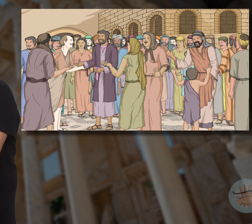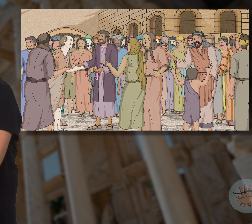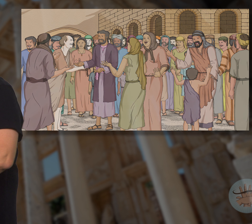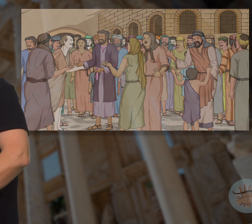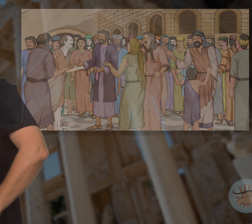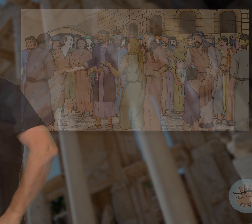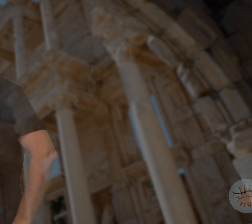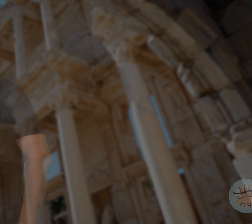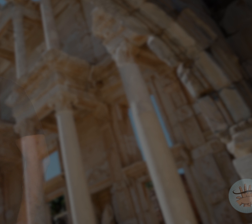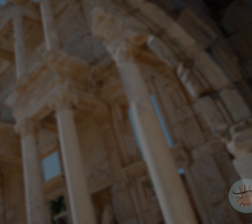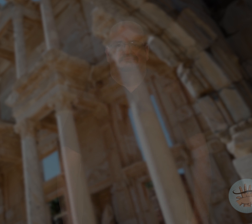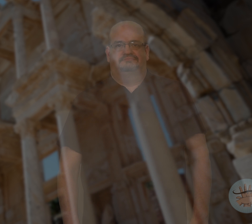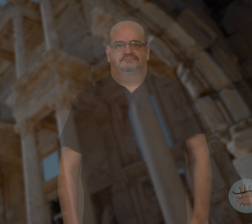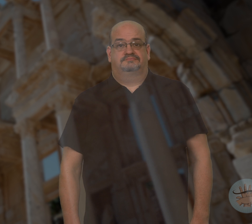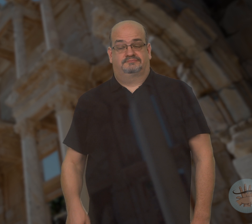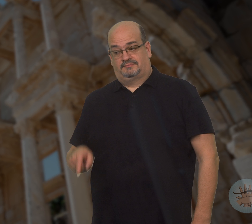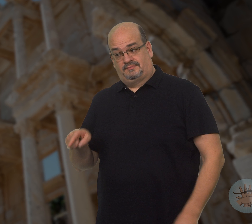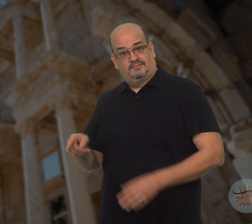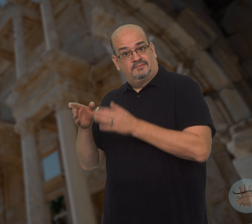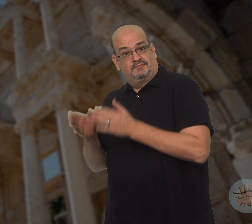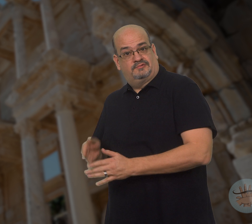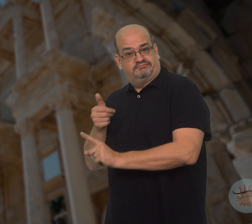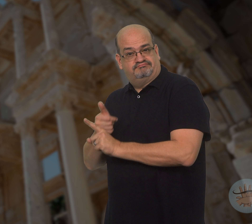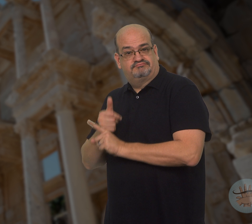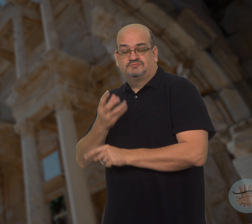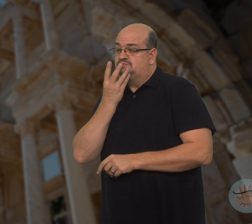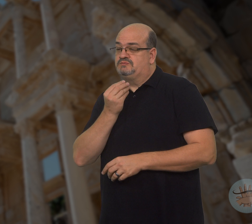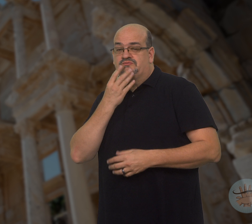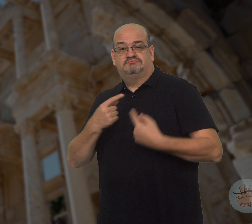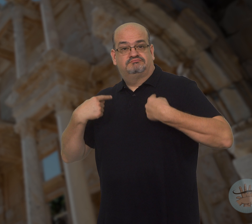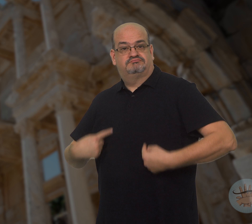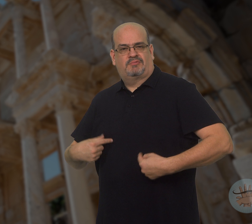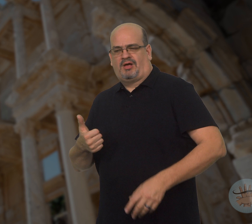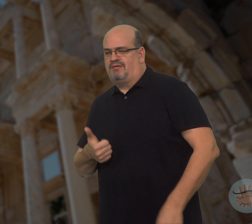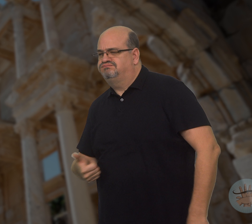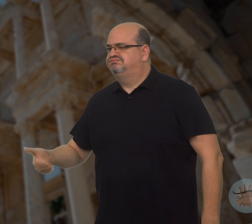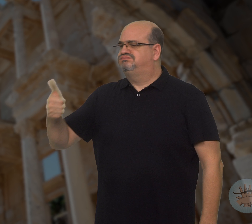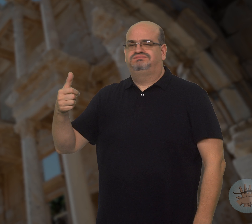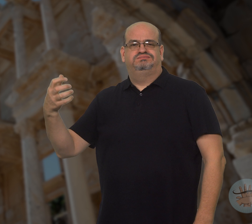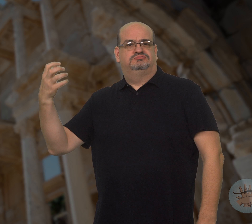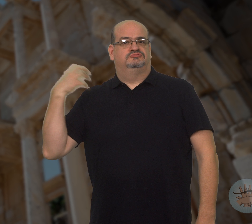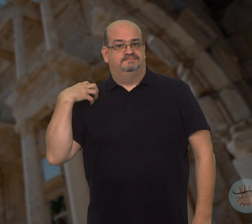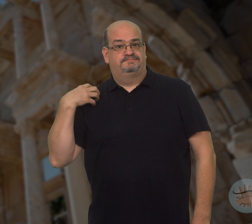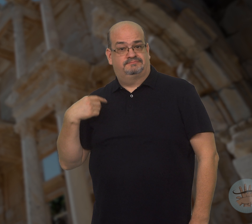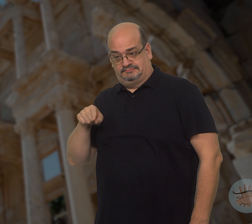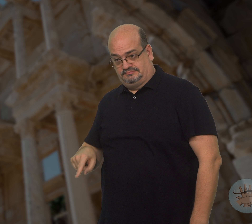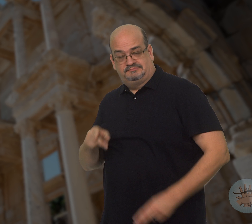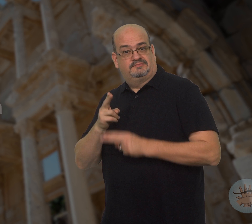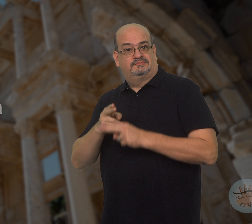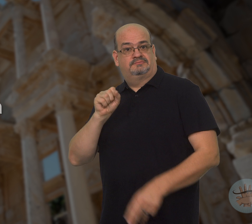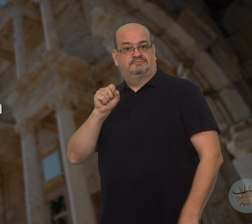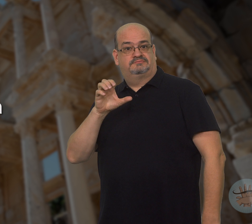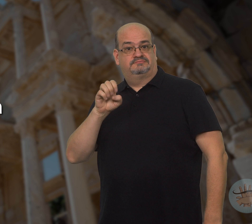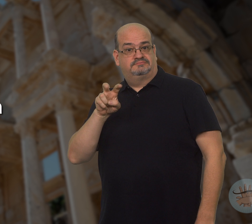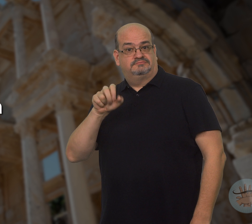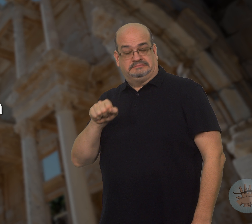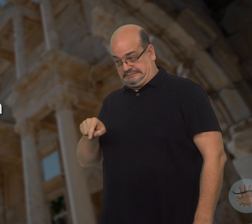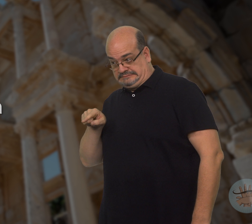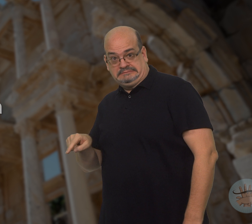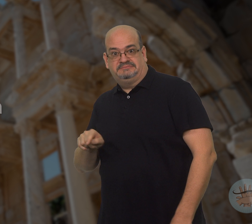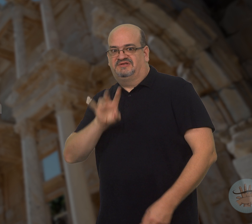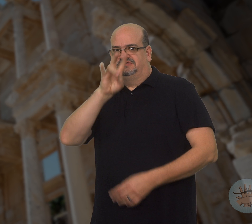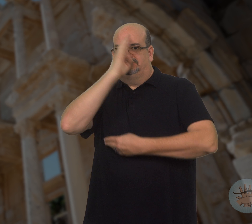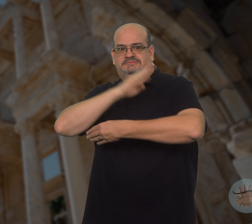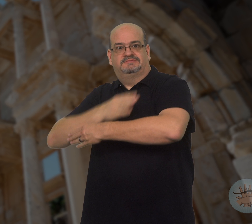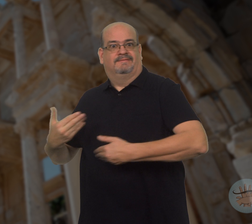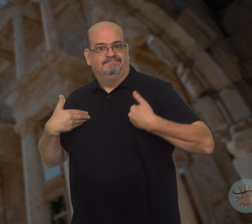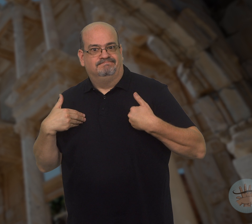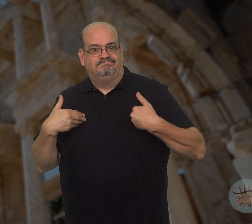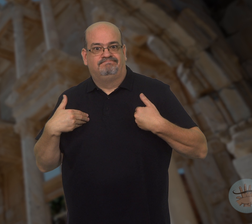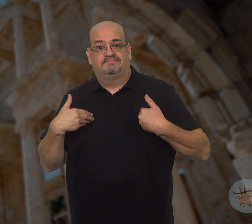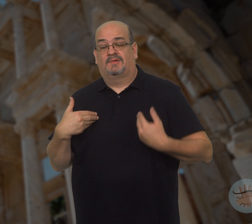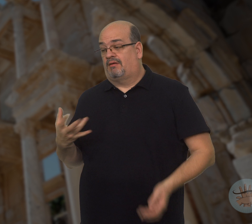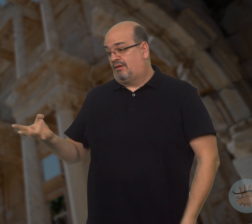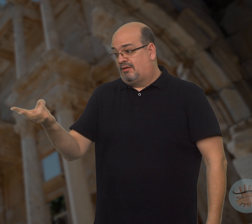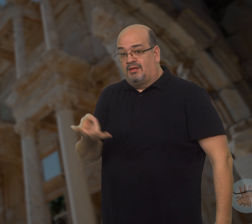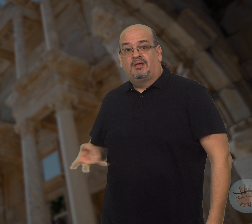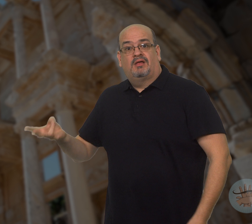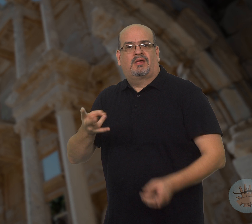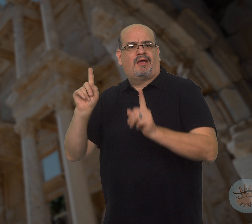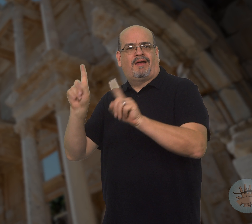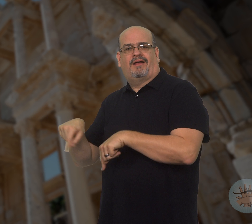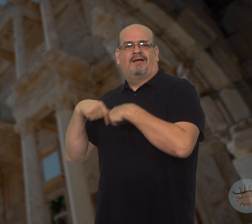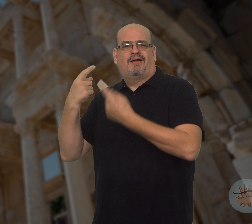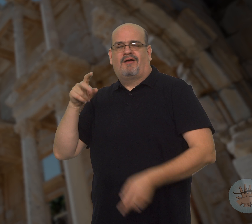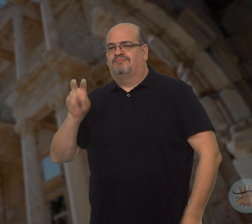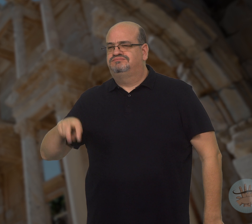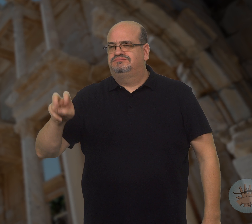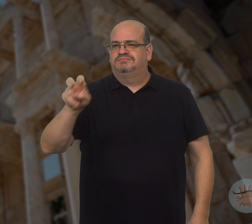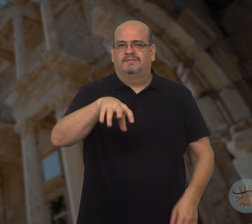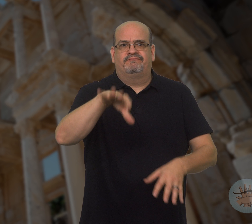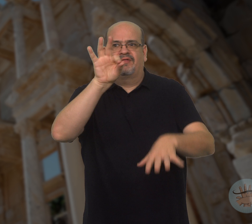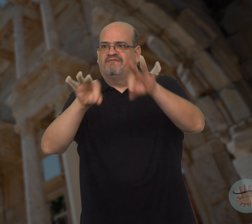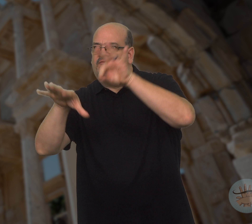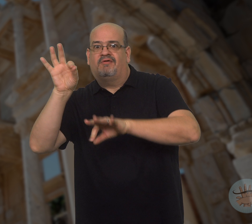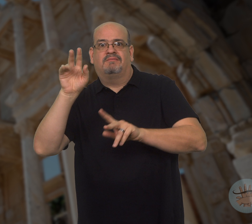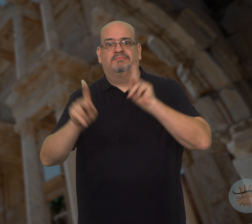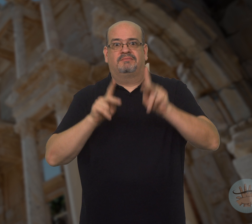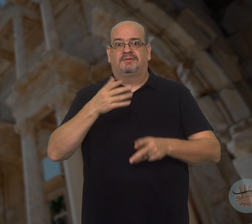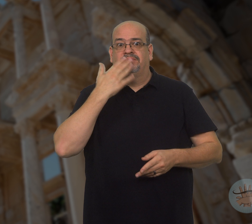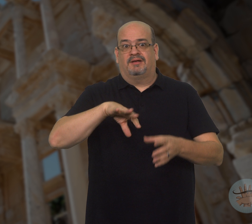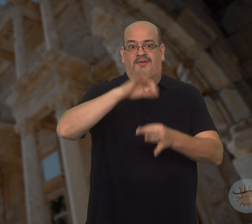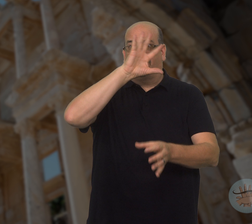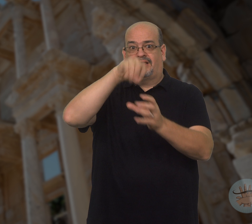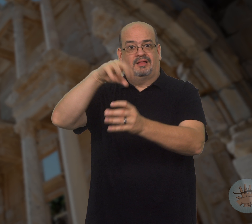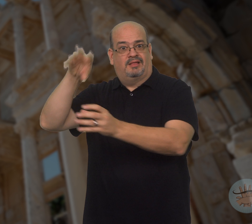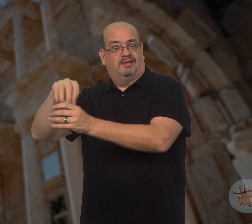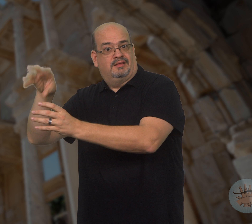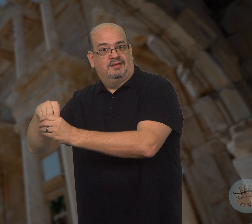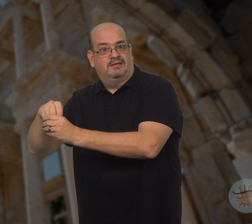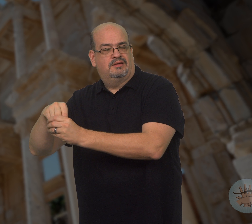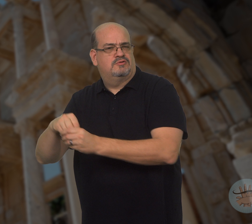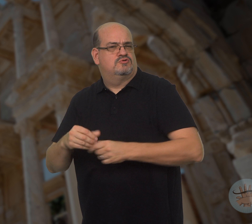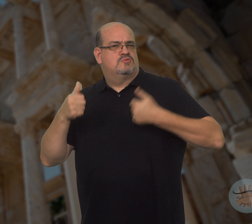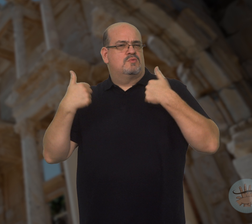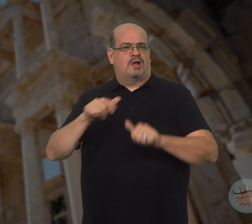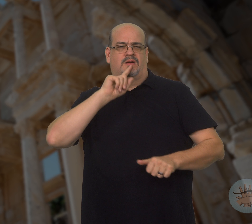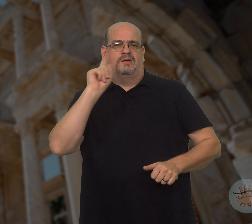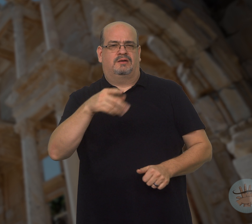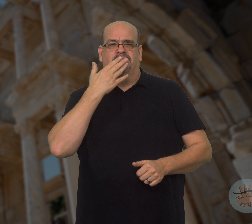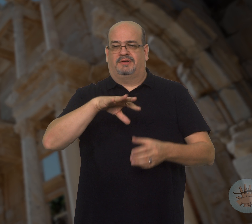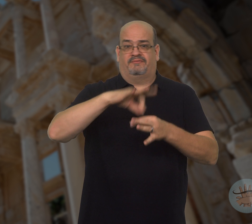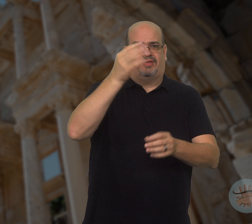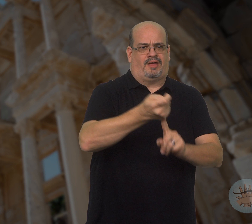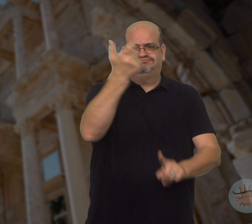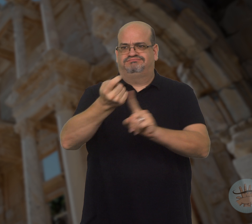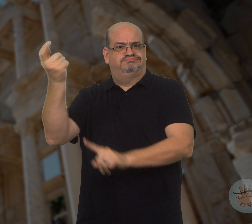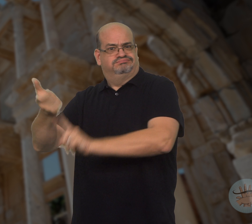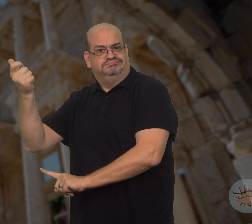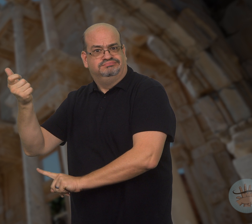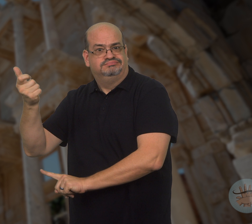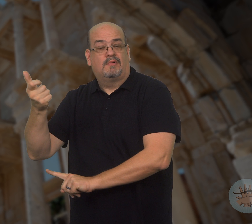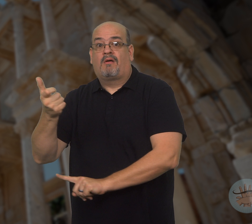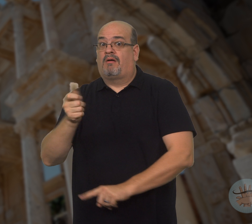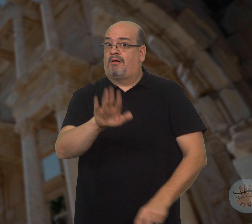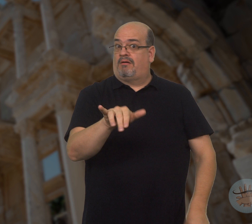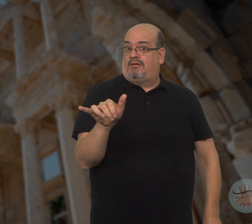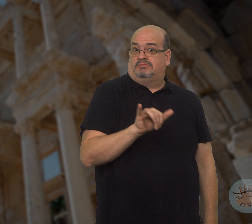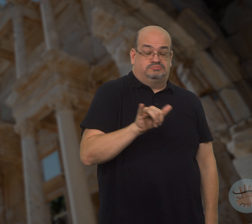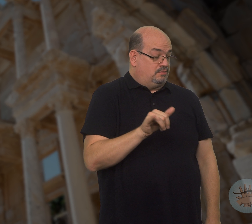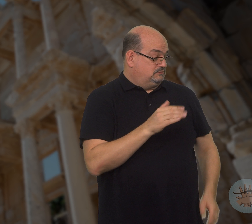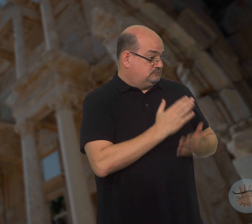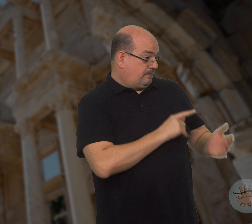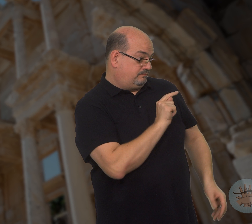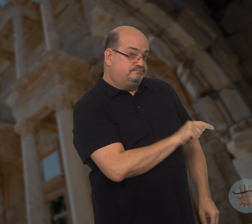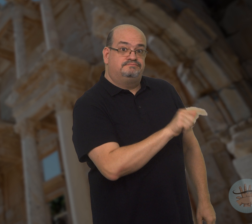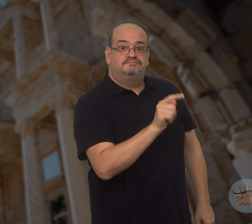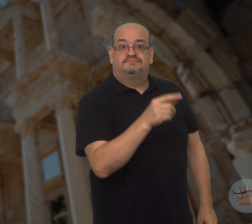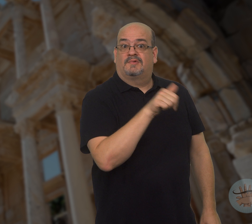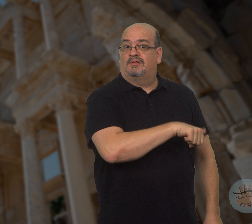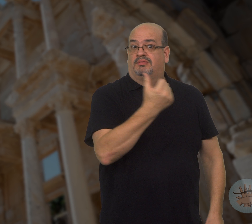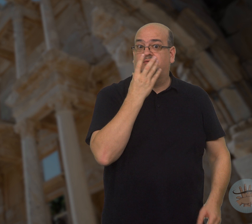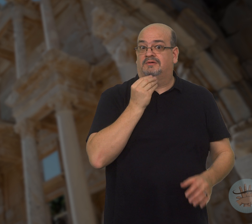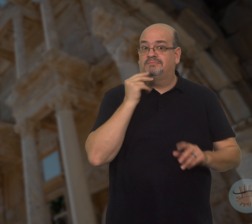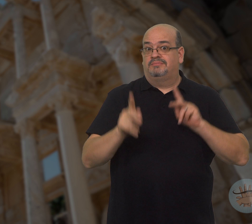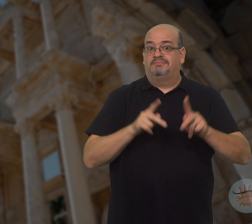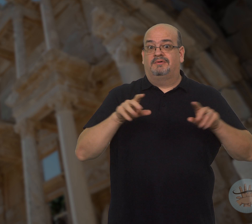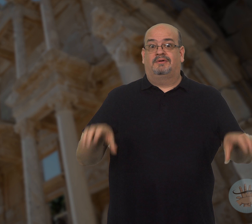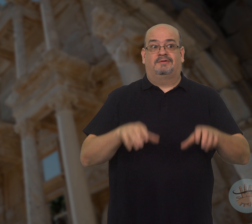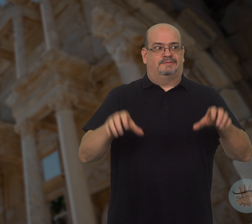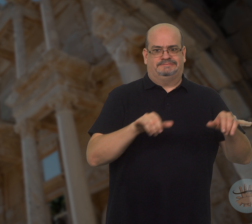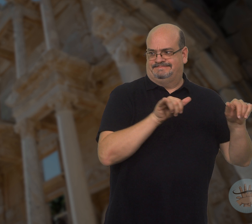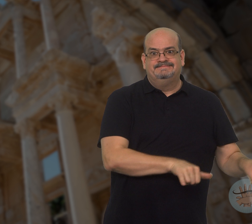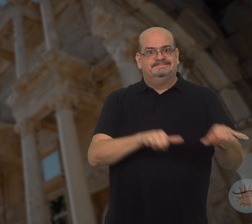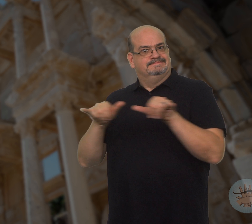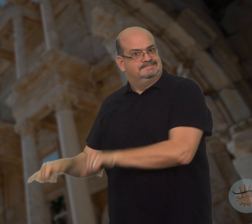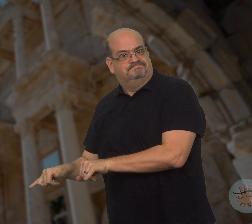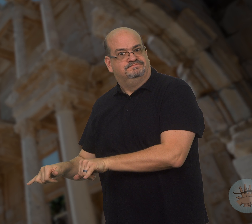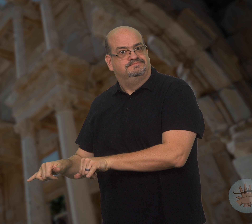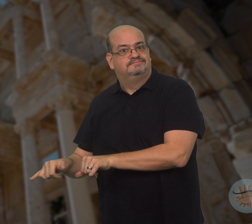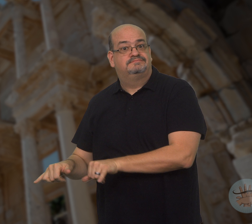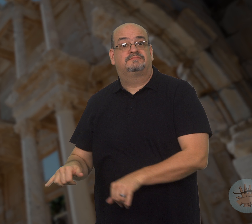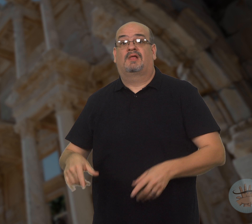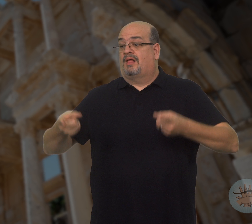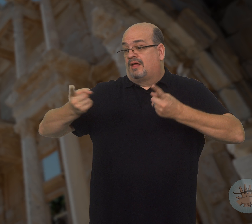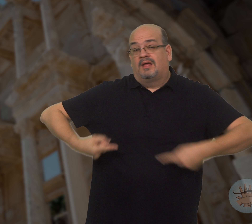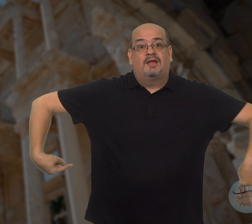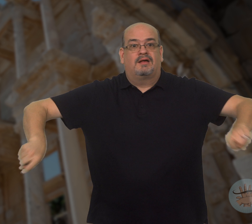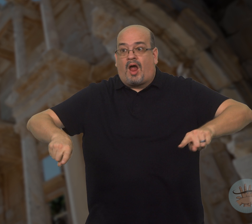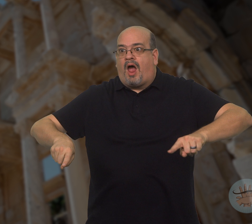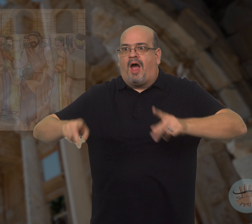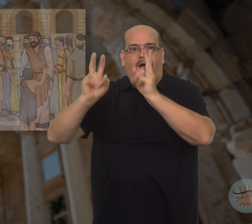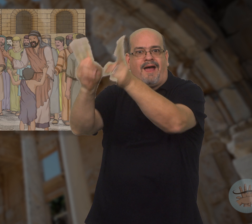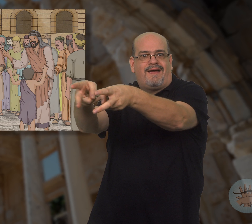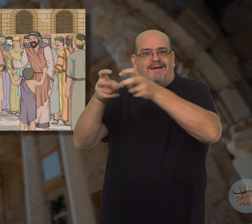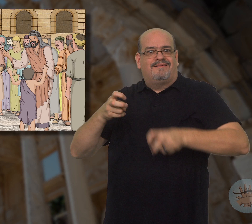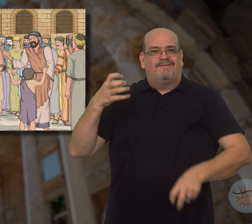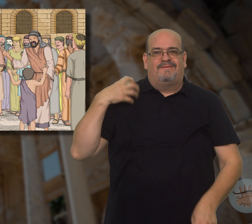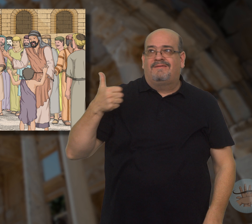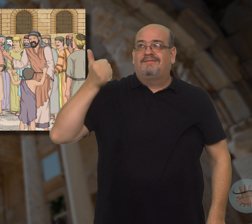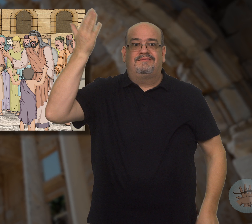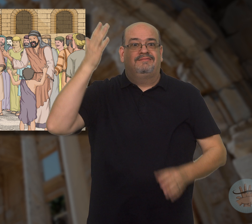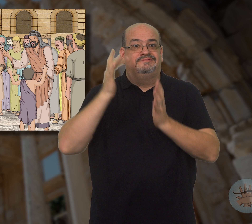Now there were some itinerant Jewish exorcists who tried to invoke the name of the Lord Jesus over those with evil spirits.